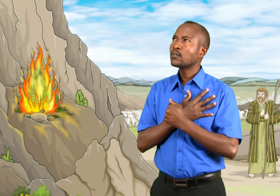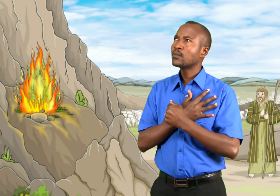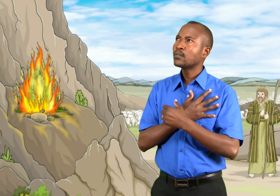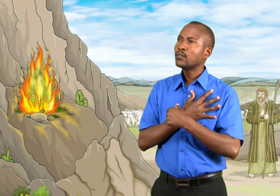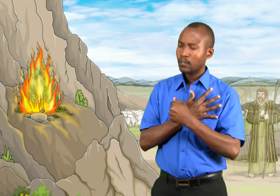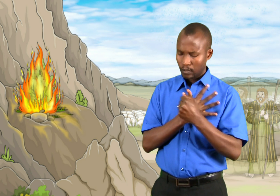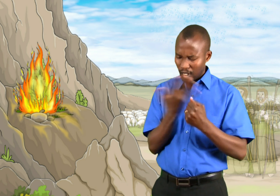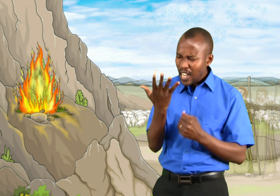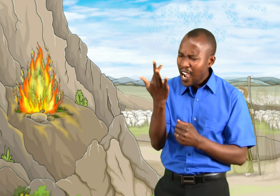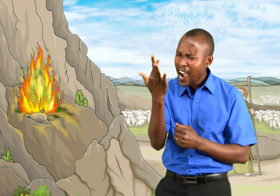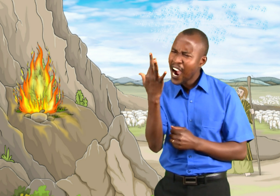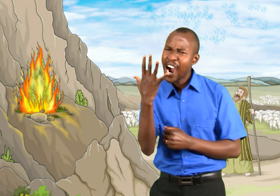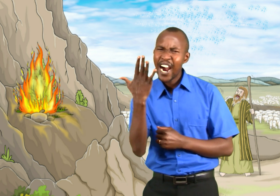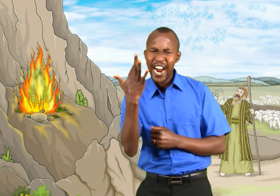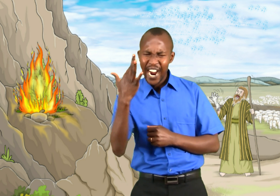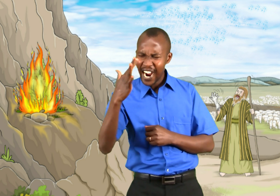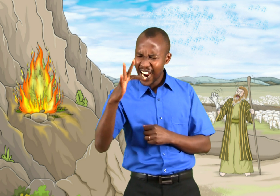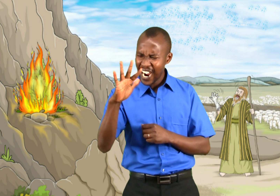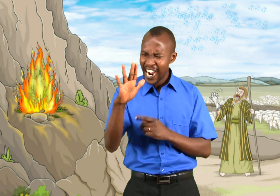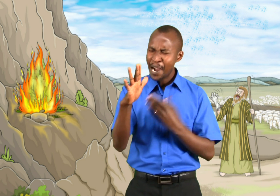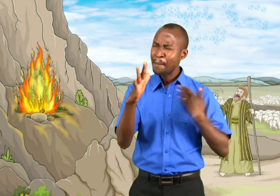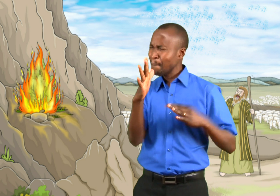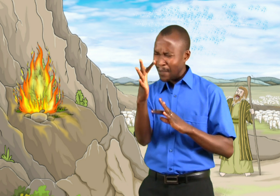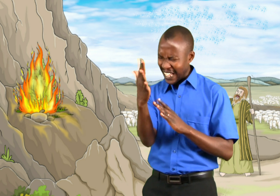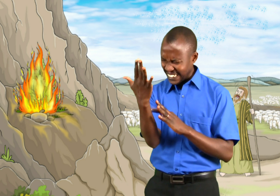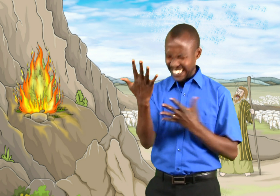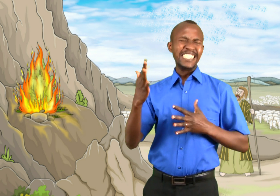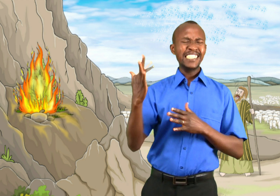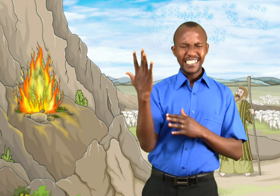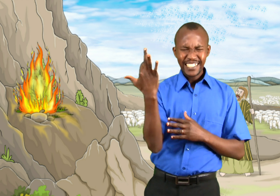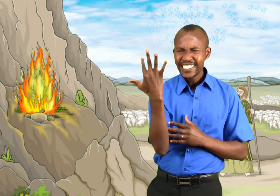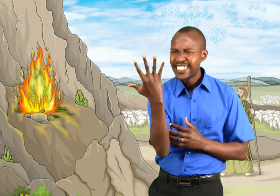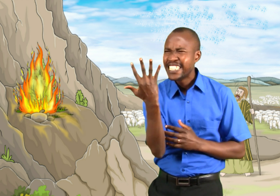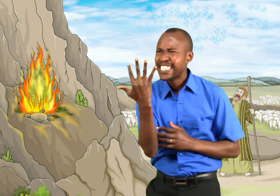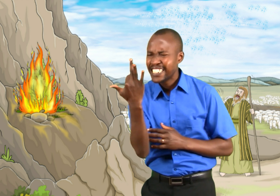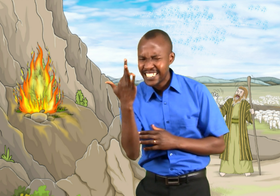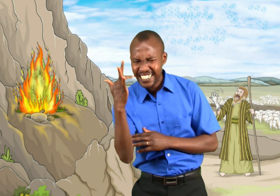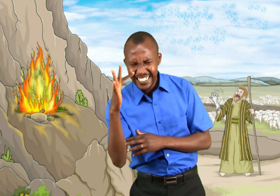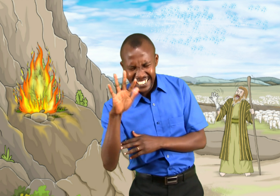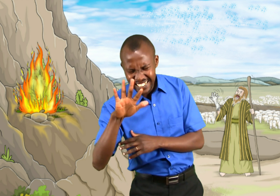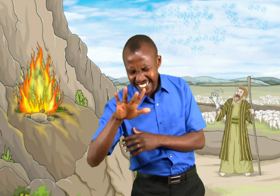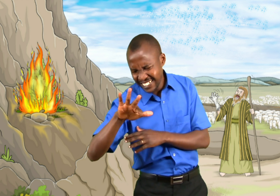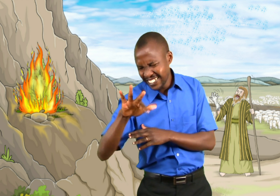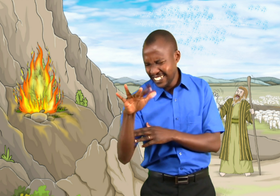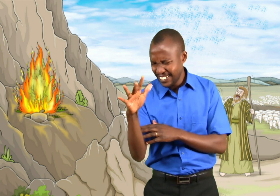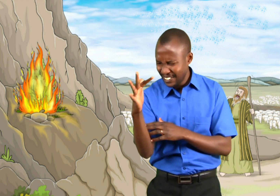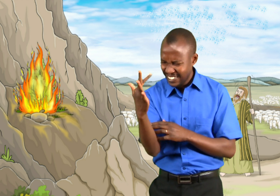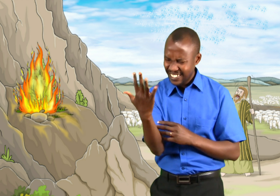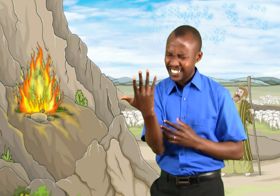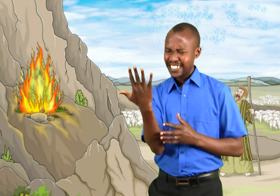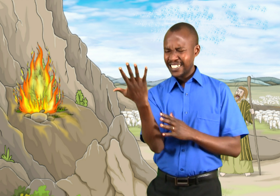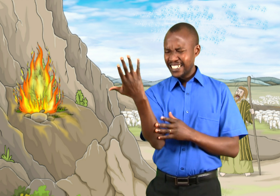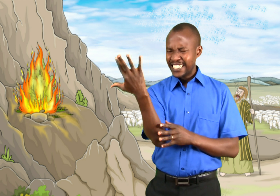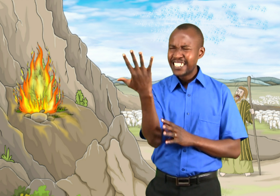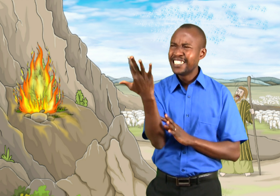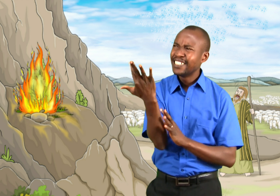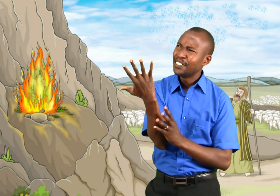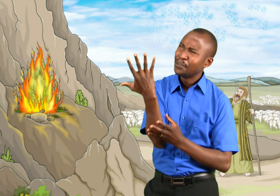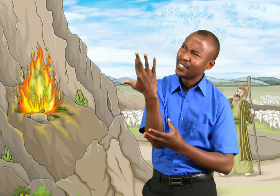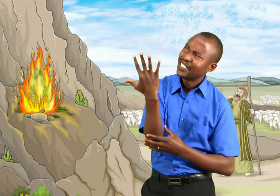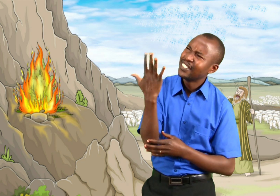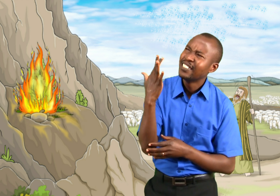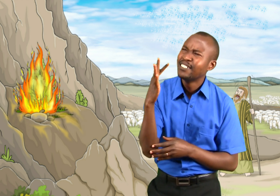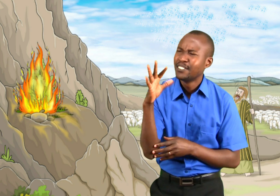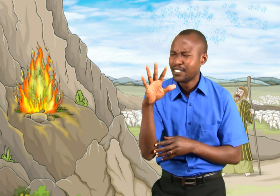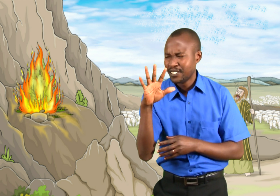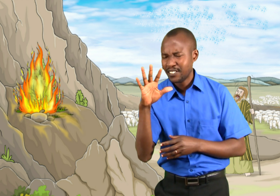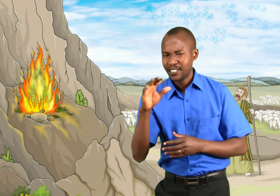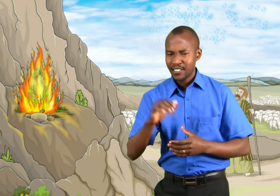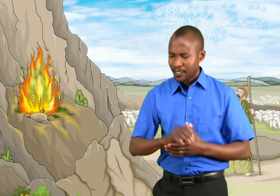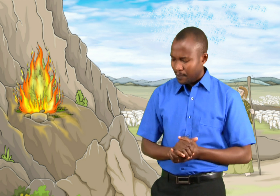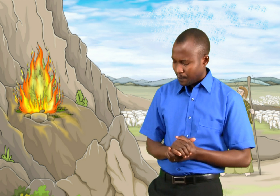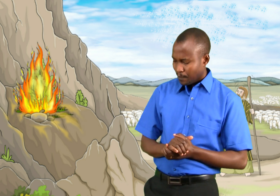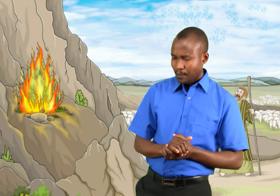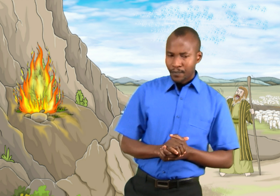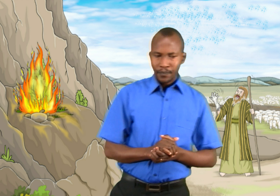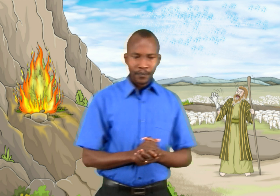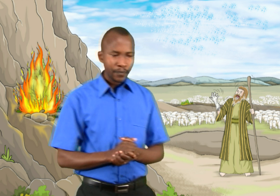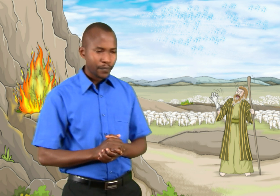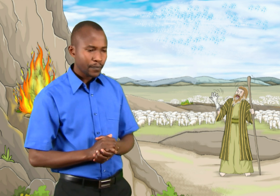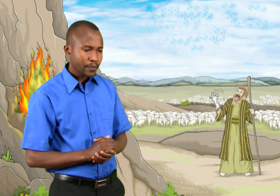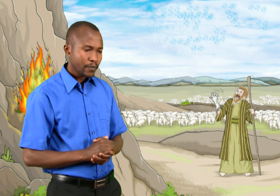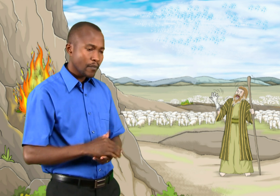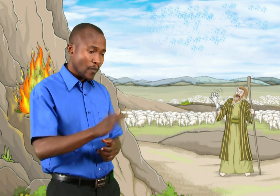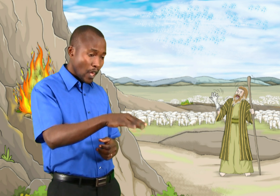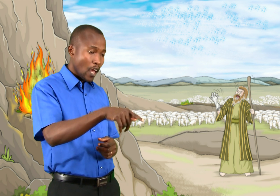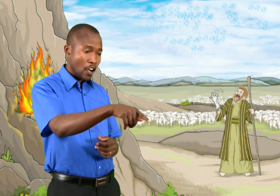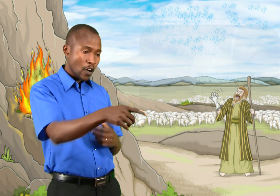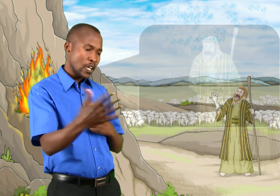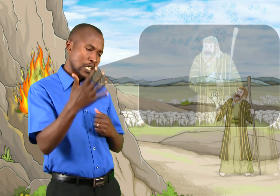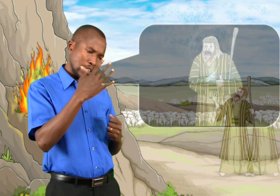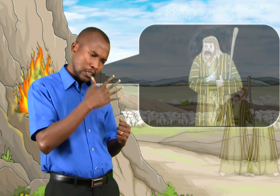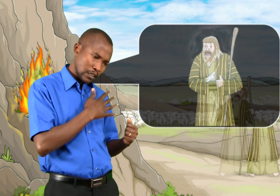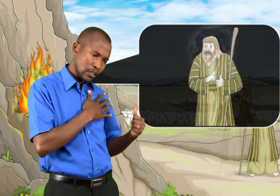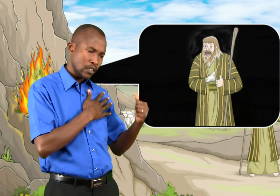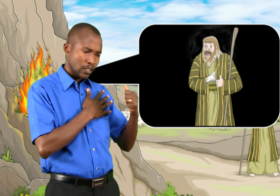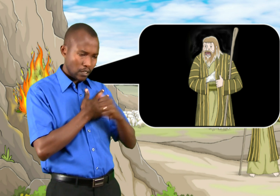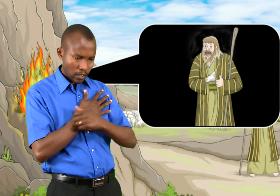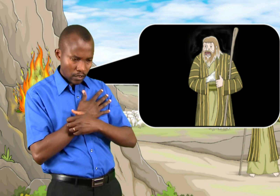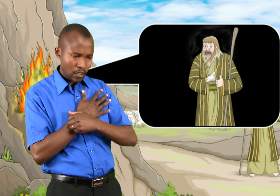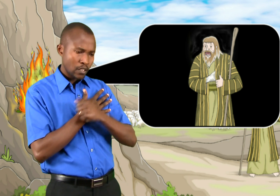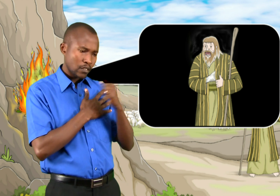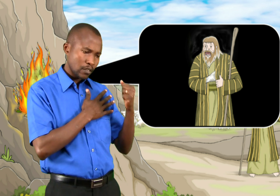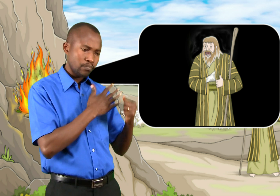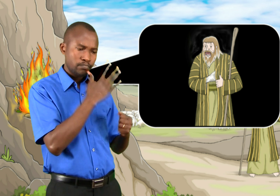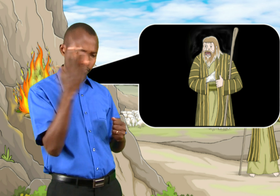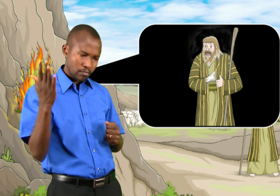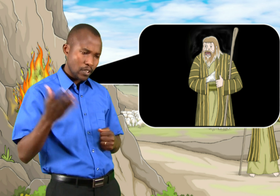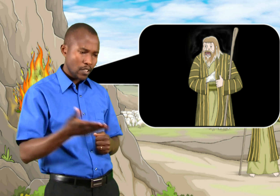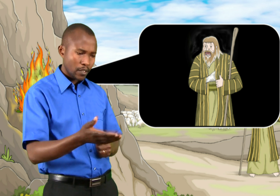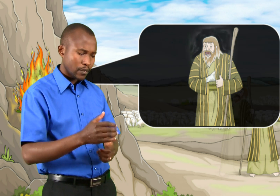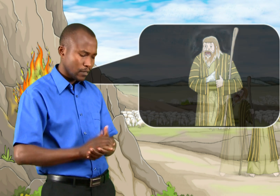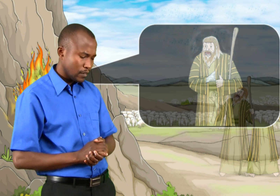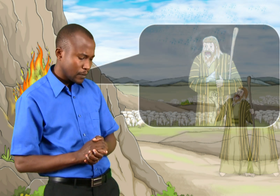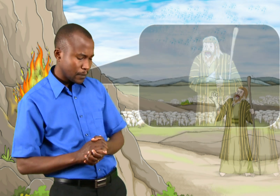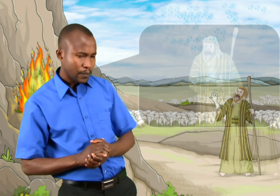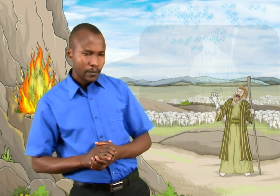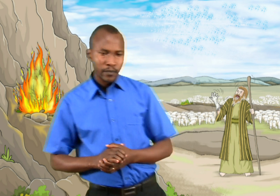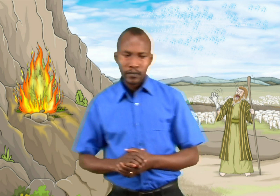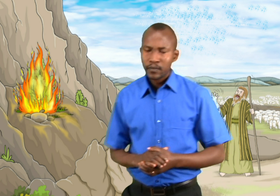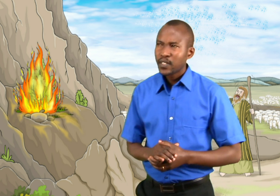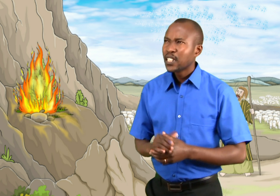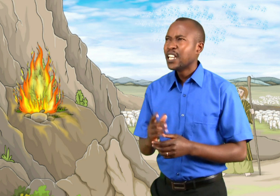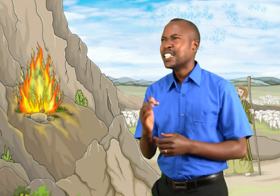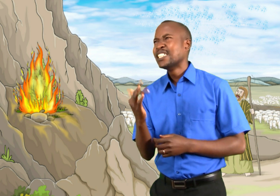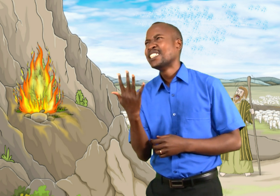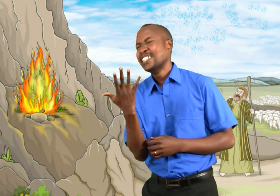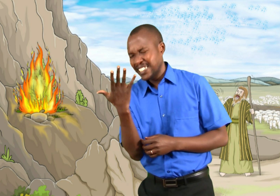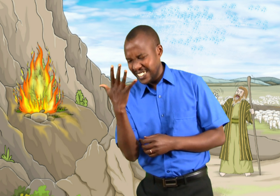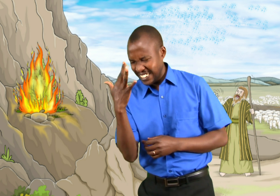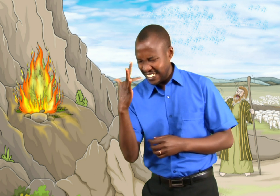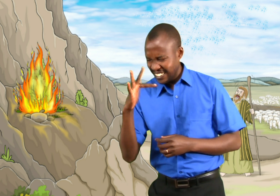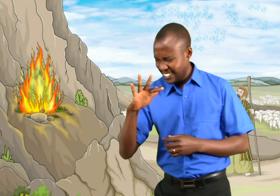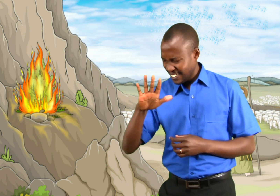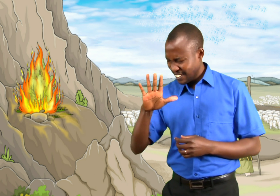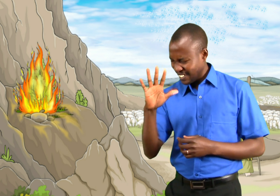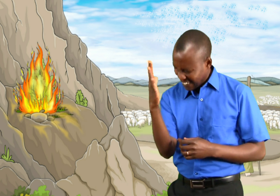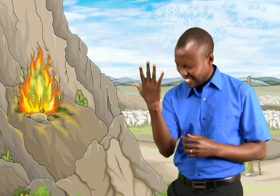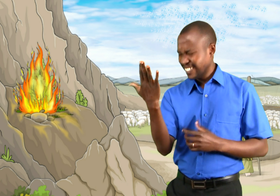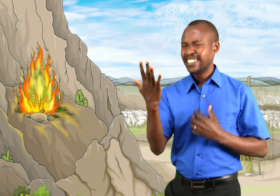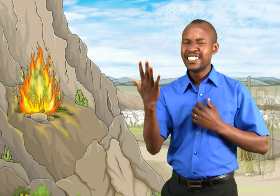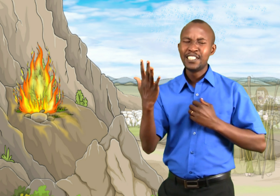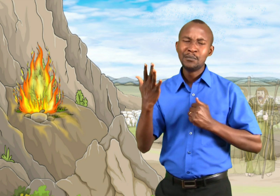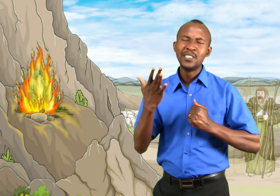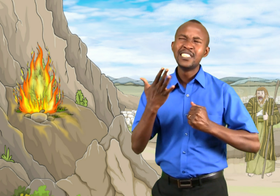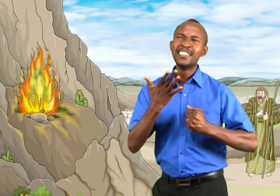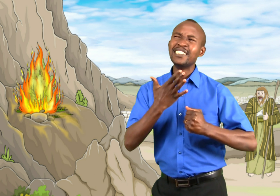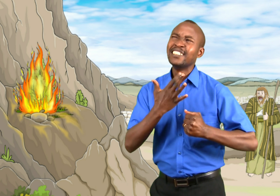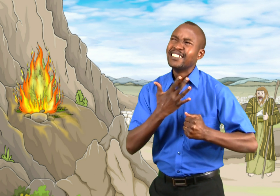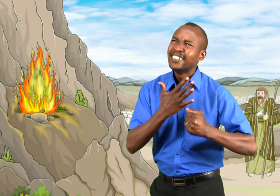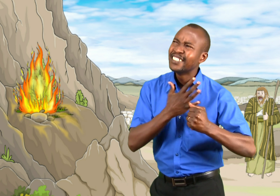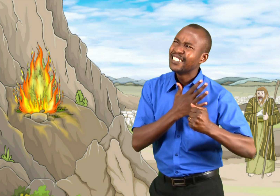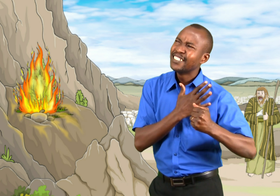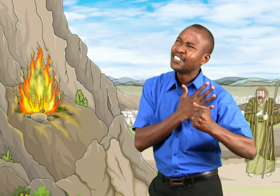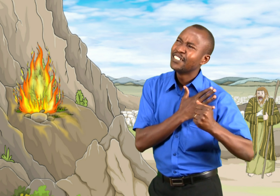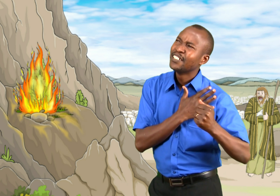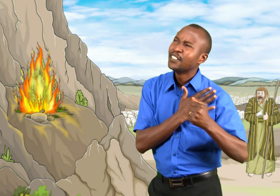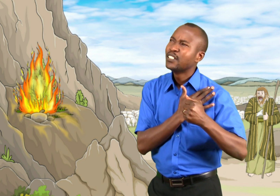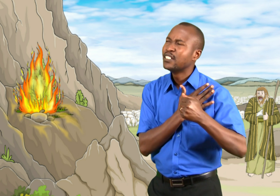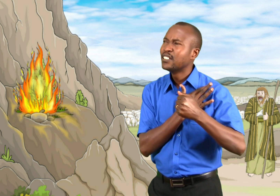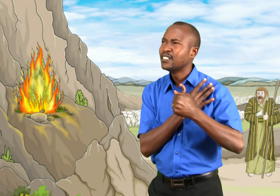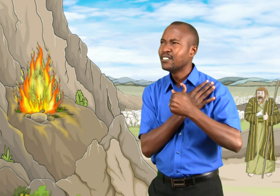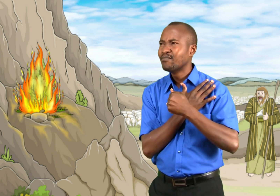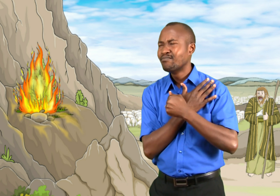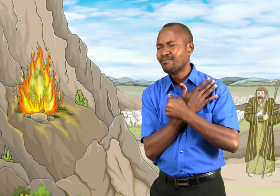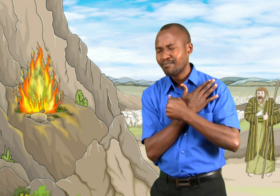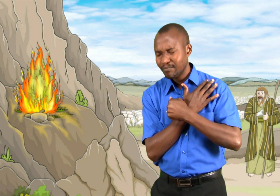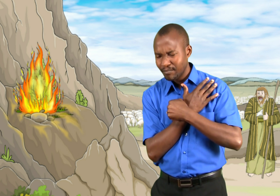So he put his hand inside his cloak, and when he took it out, his hand was leprous, white as snow. “Put your hand back inside your cloak,” said the LORD.